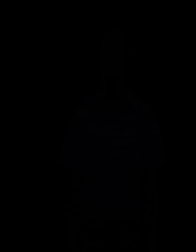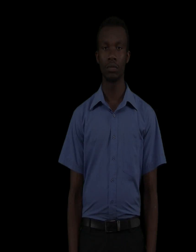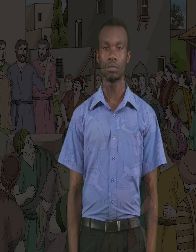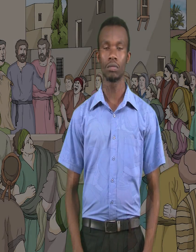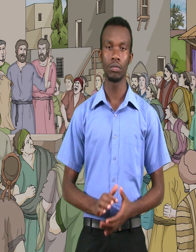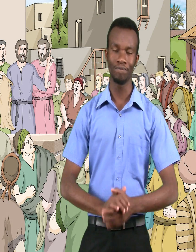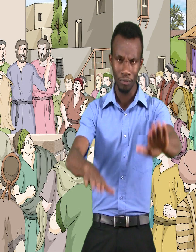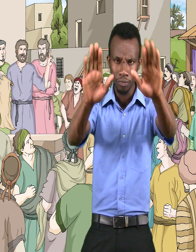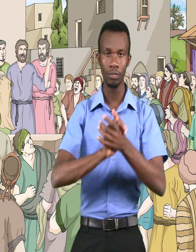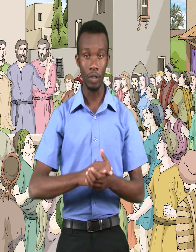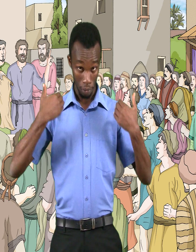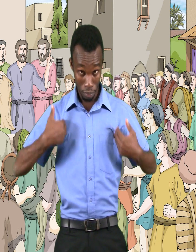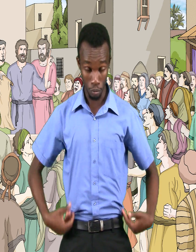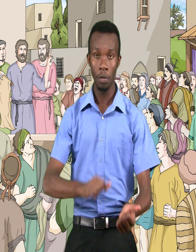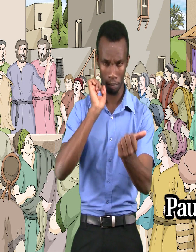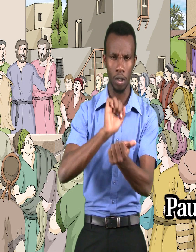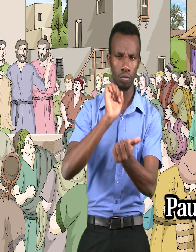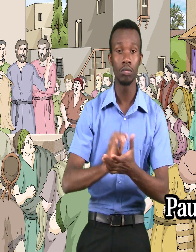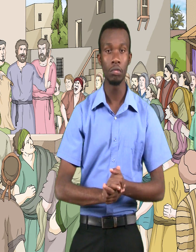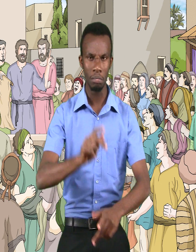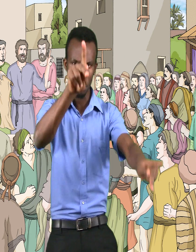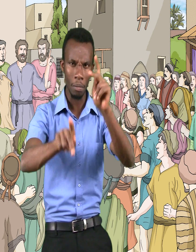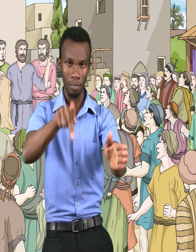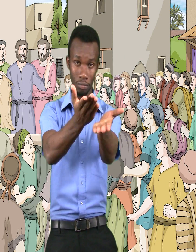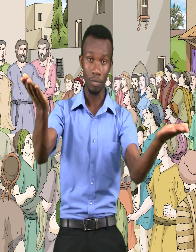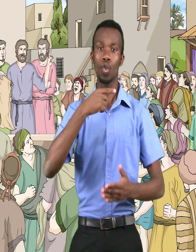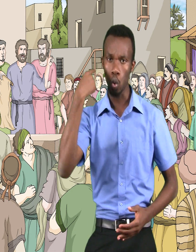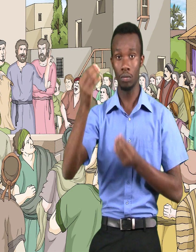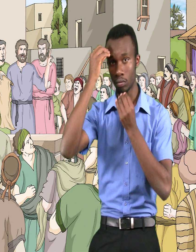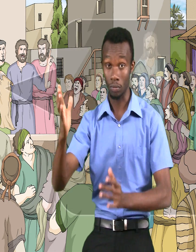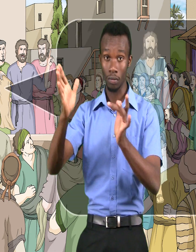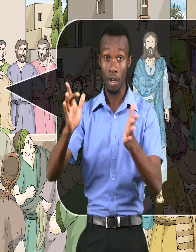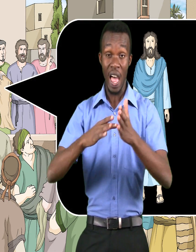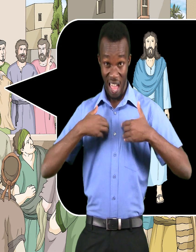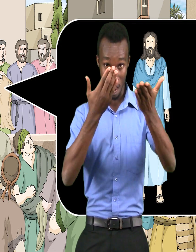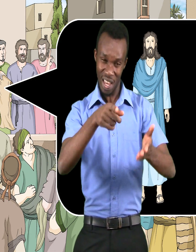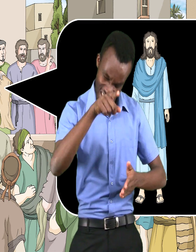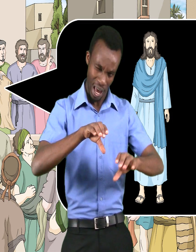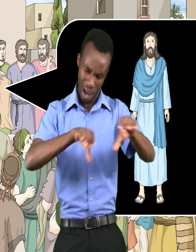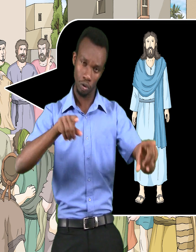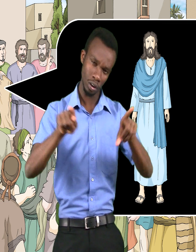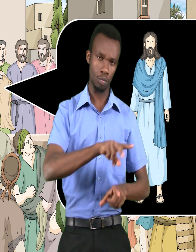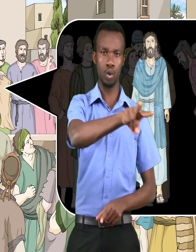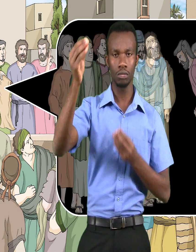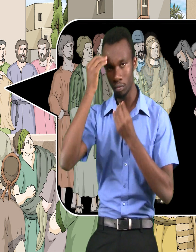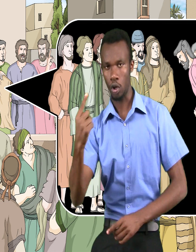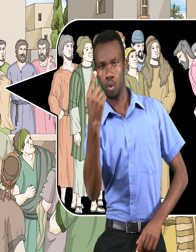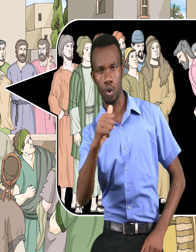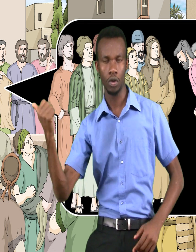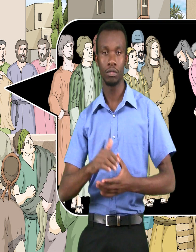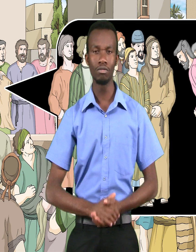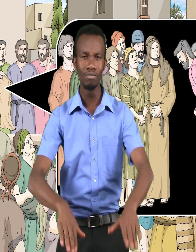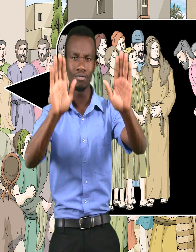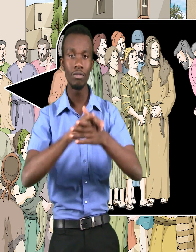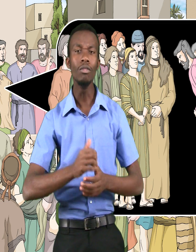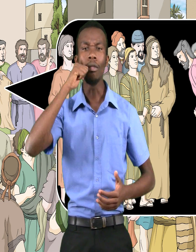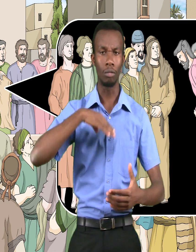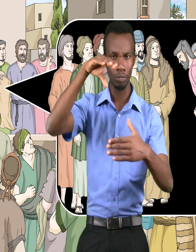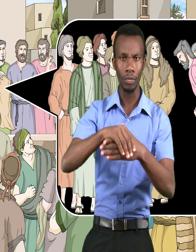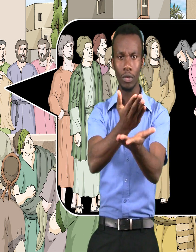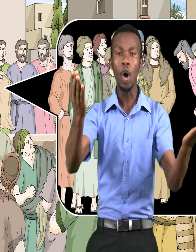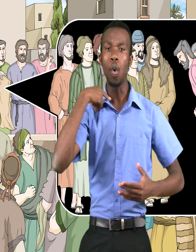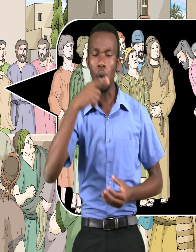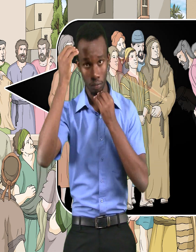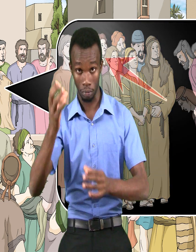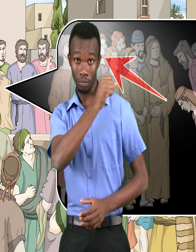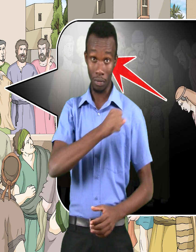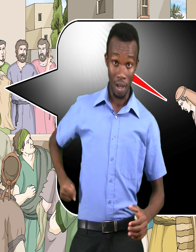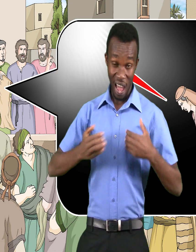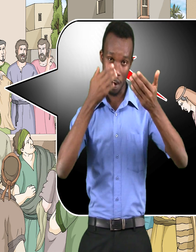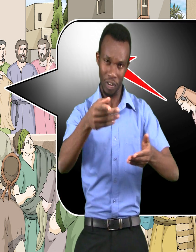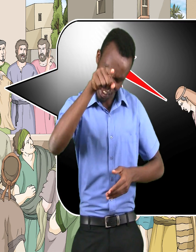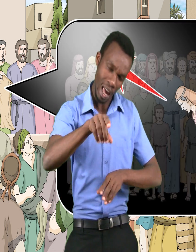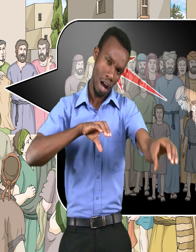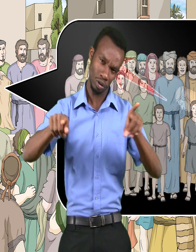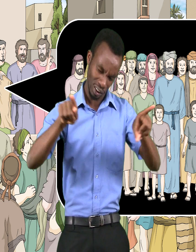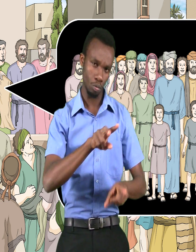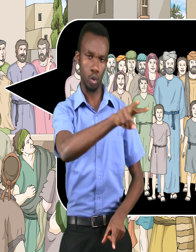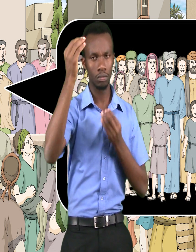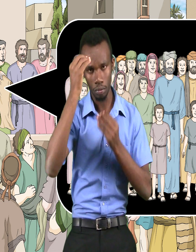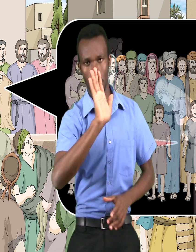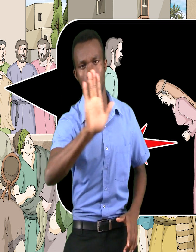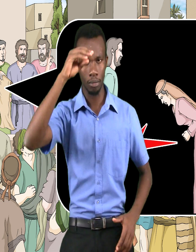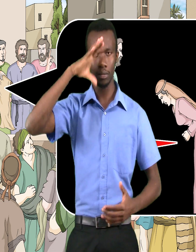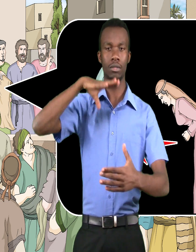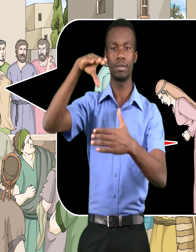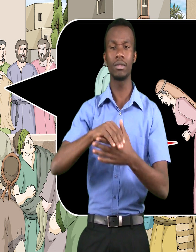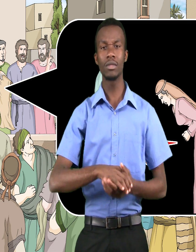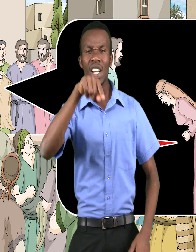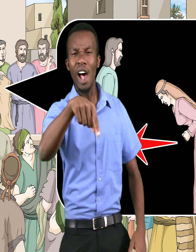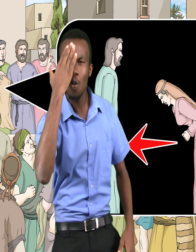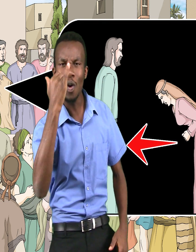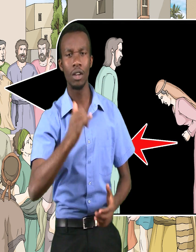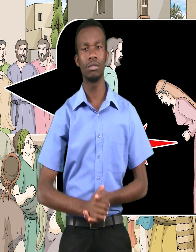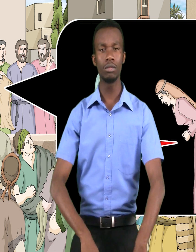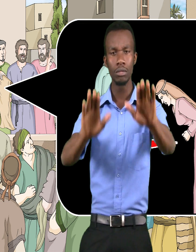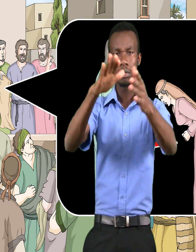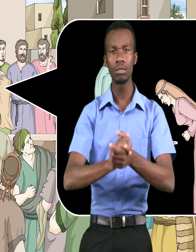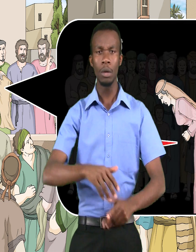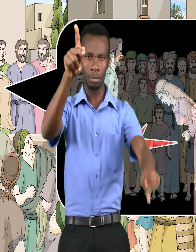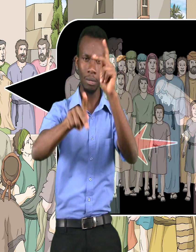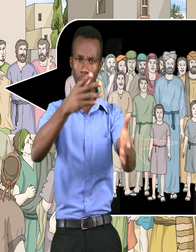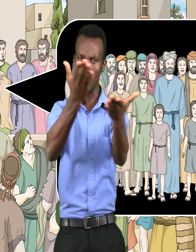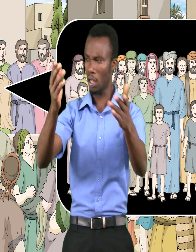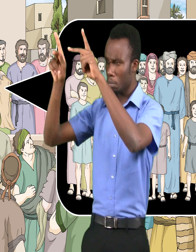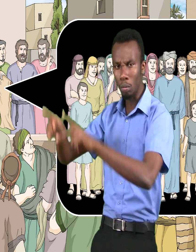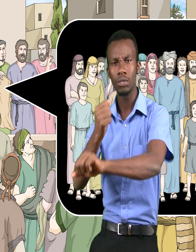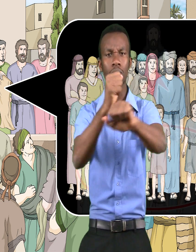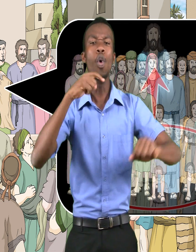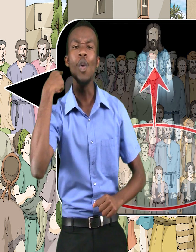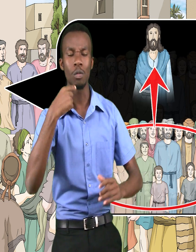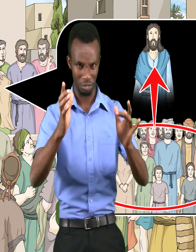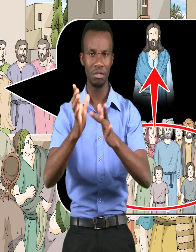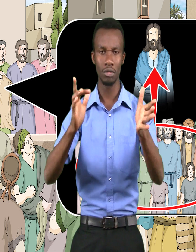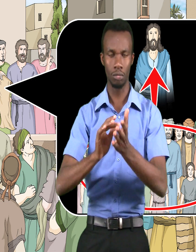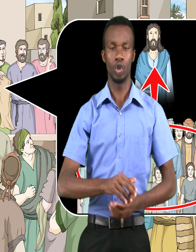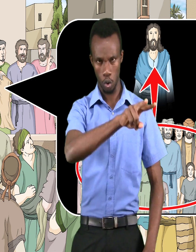Wives, submit to your husbands as to the Lord.